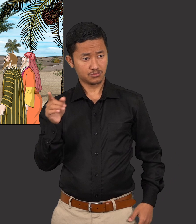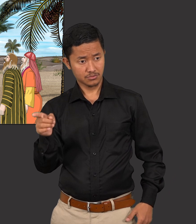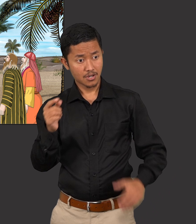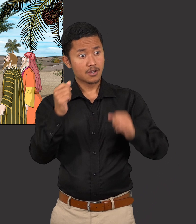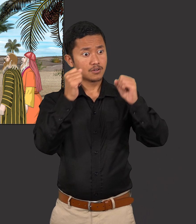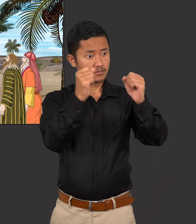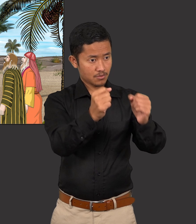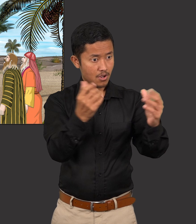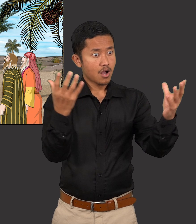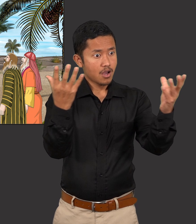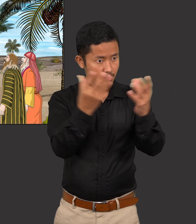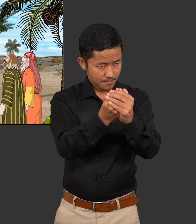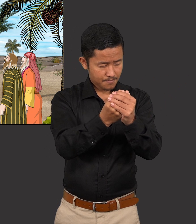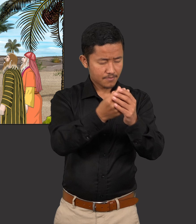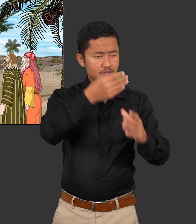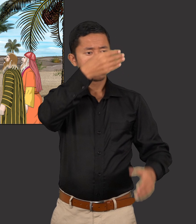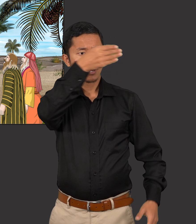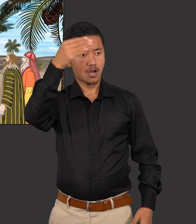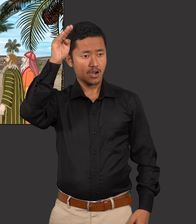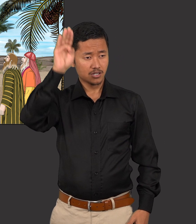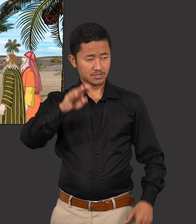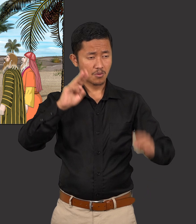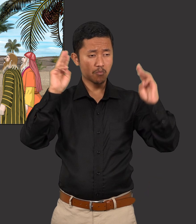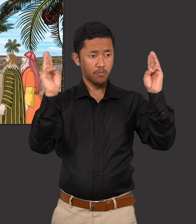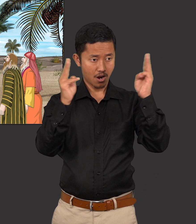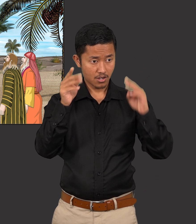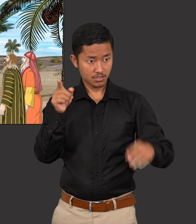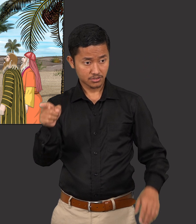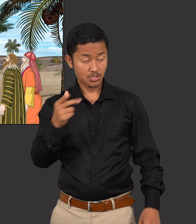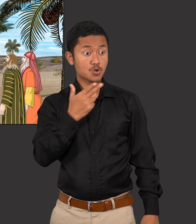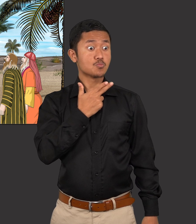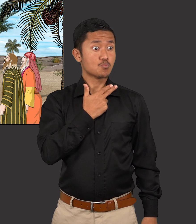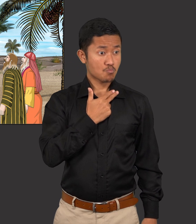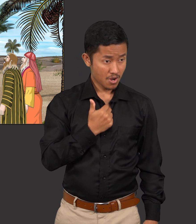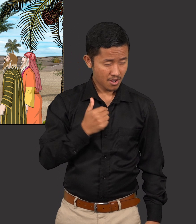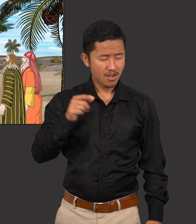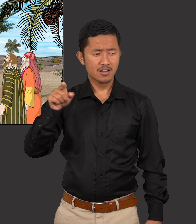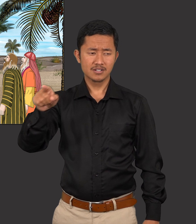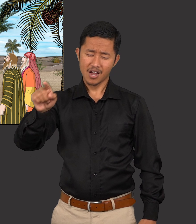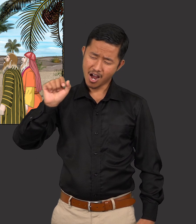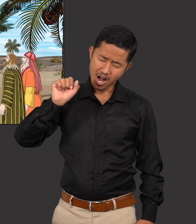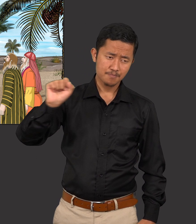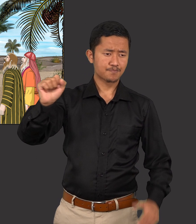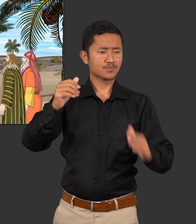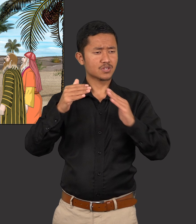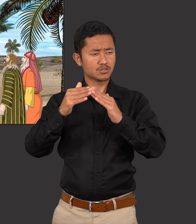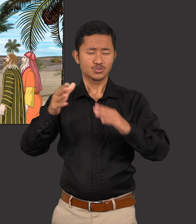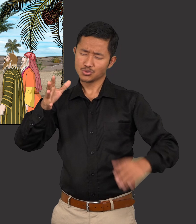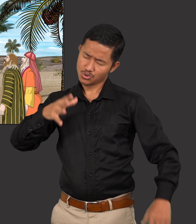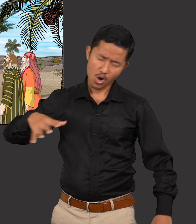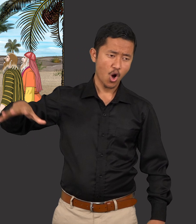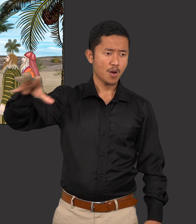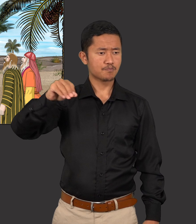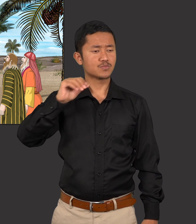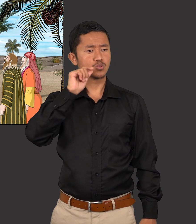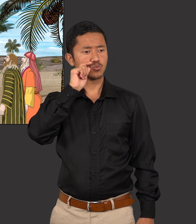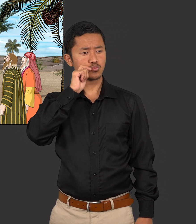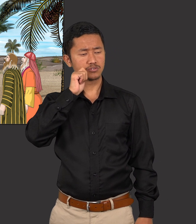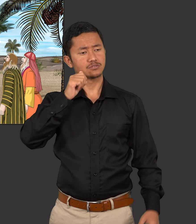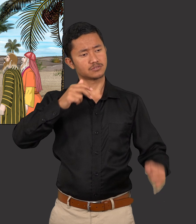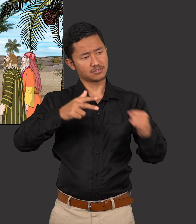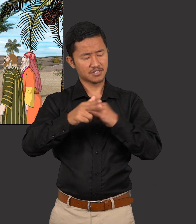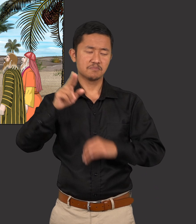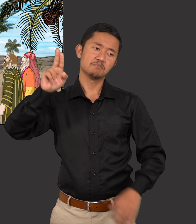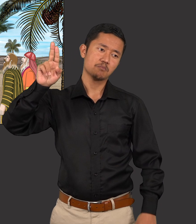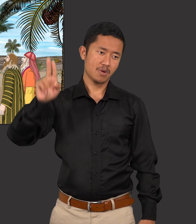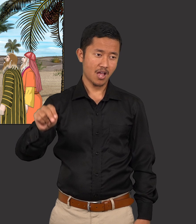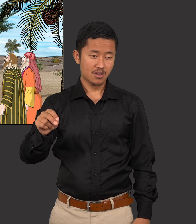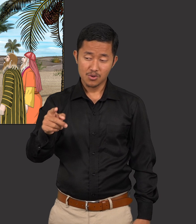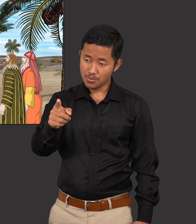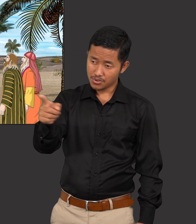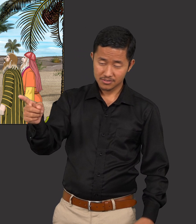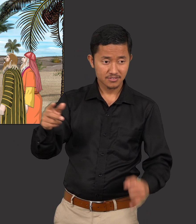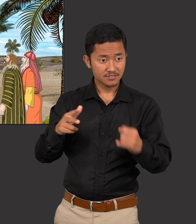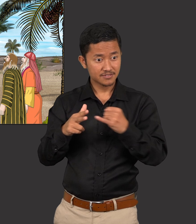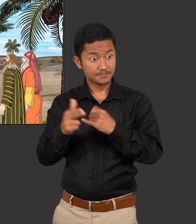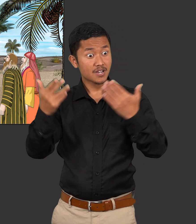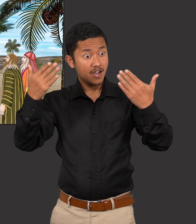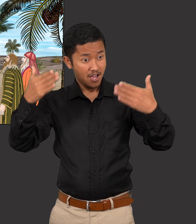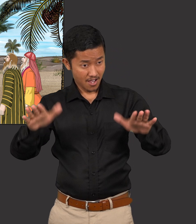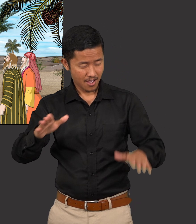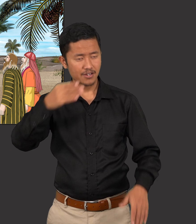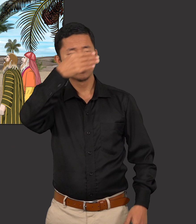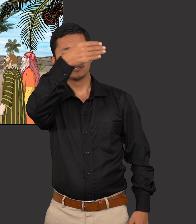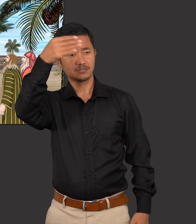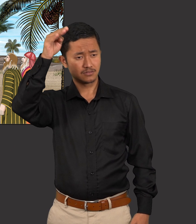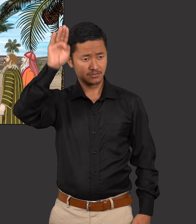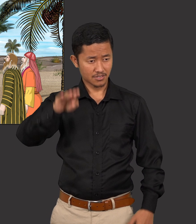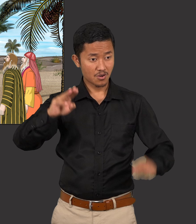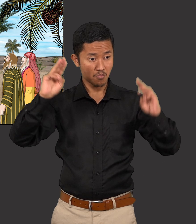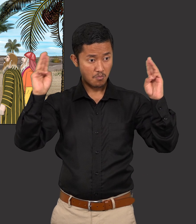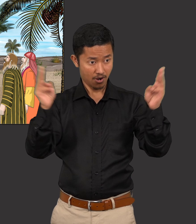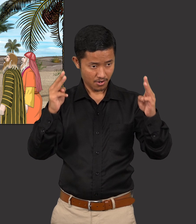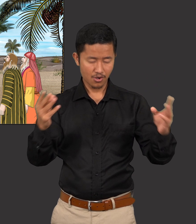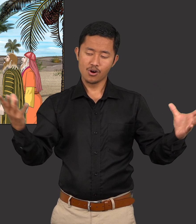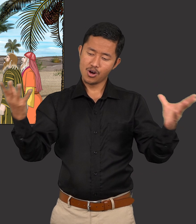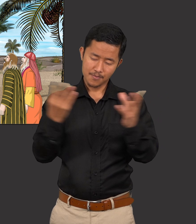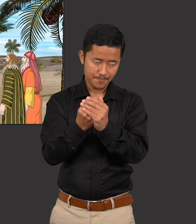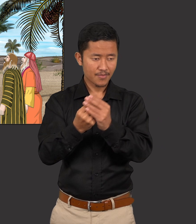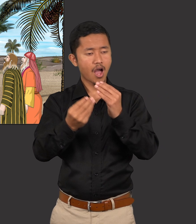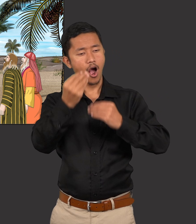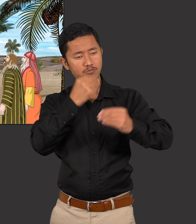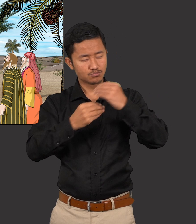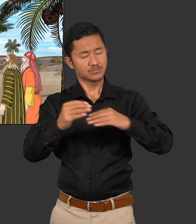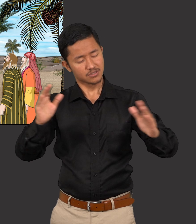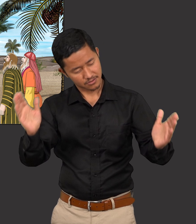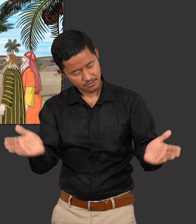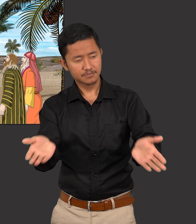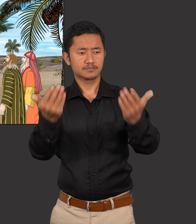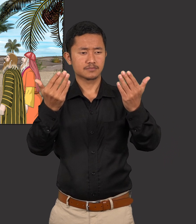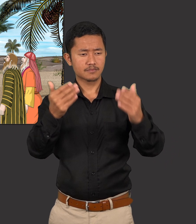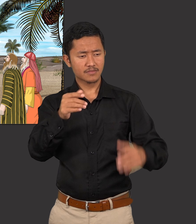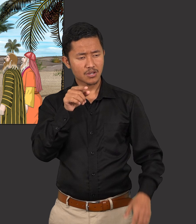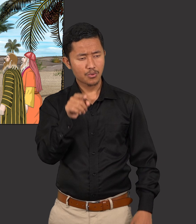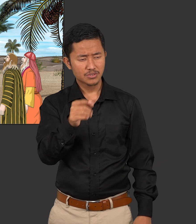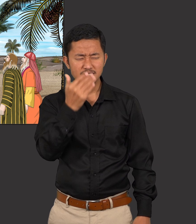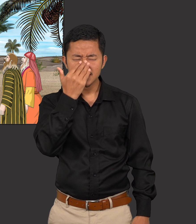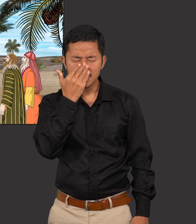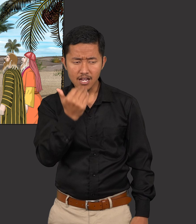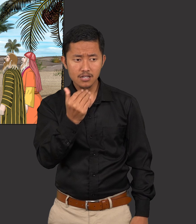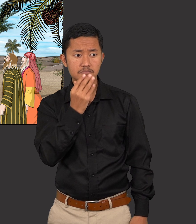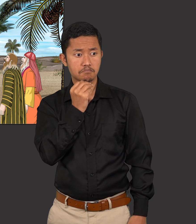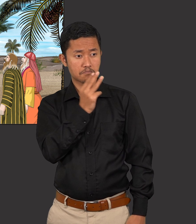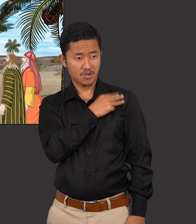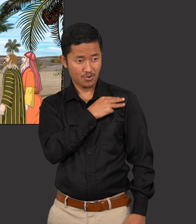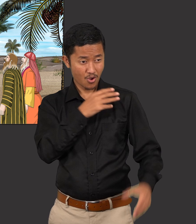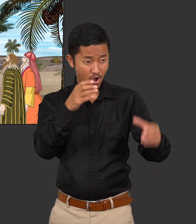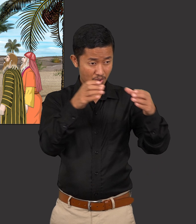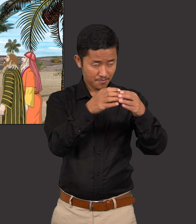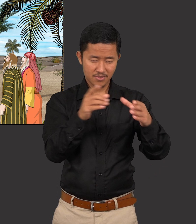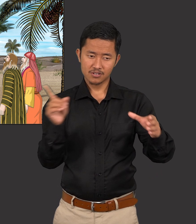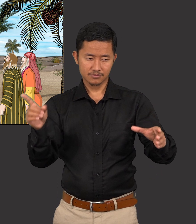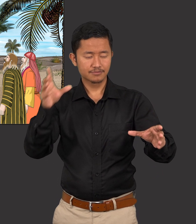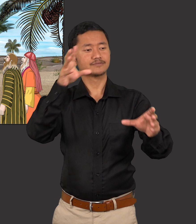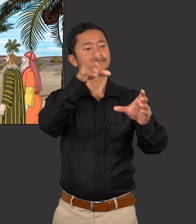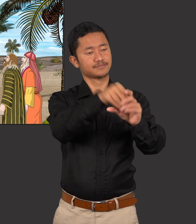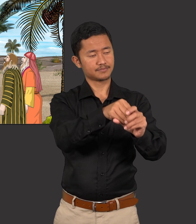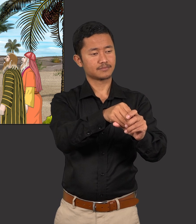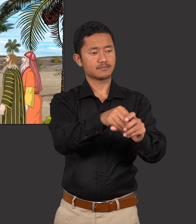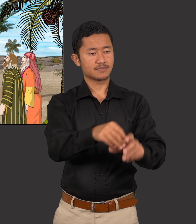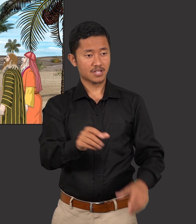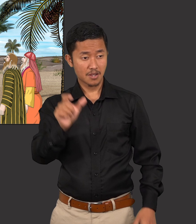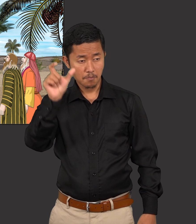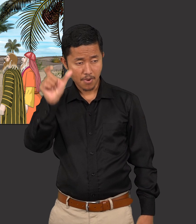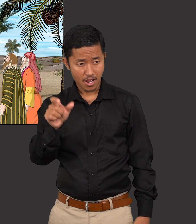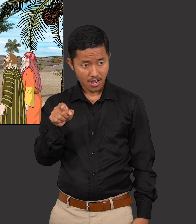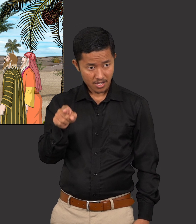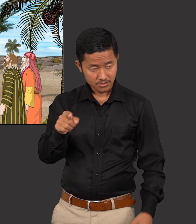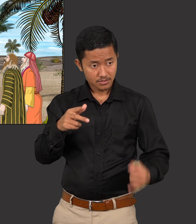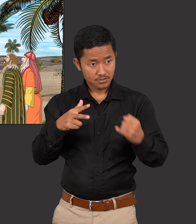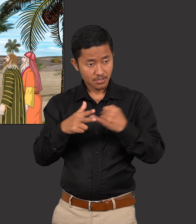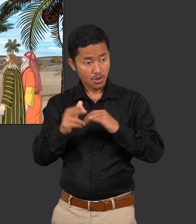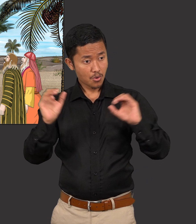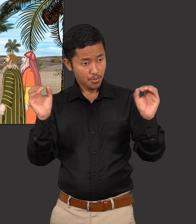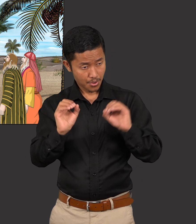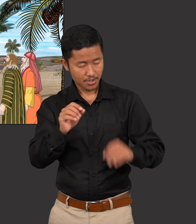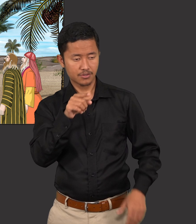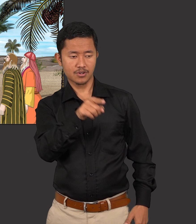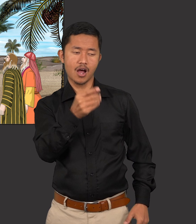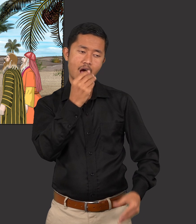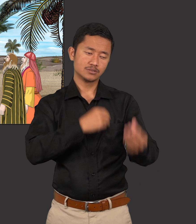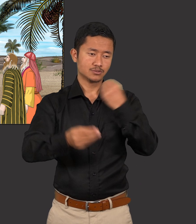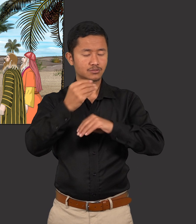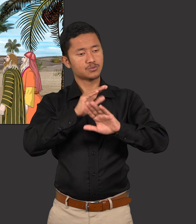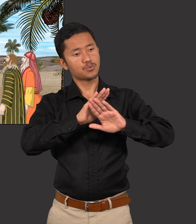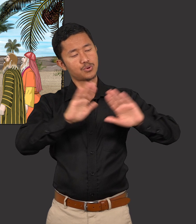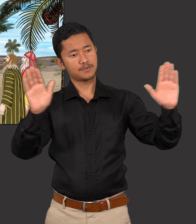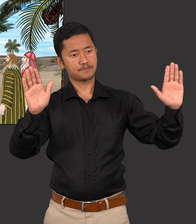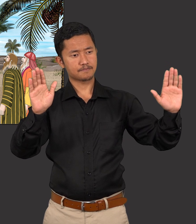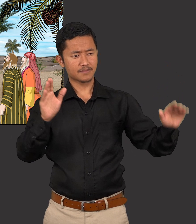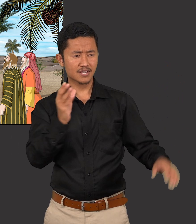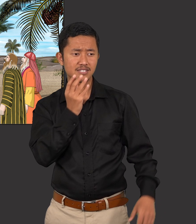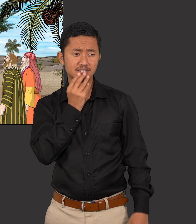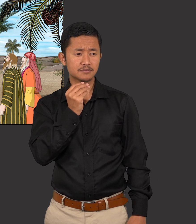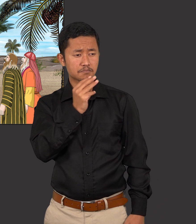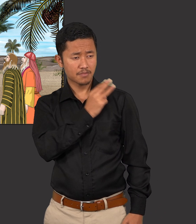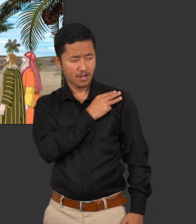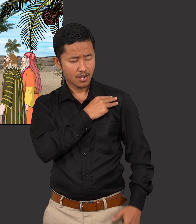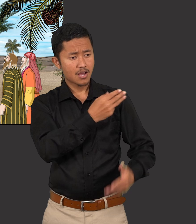then he may come near to celebrate it, and he shall be like a native of the land. But no uncircumcised man may eat of it.